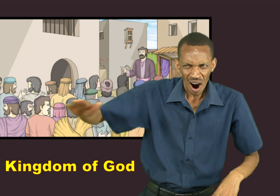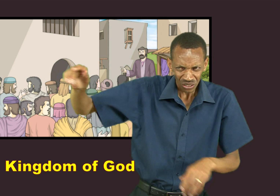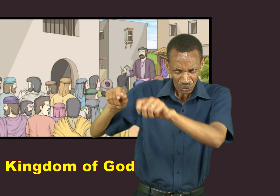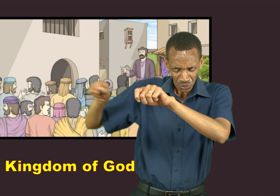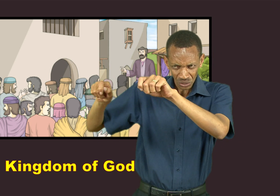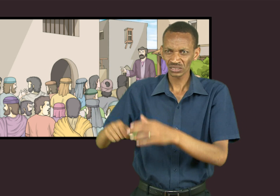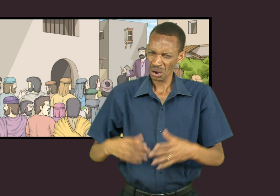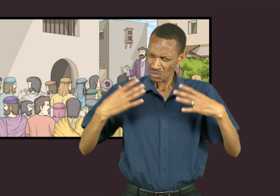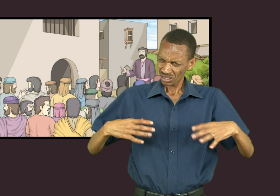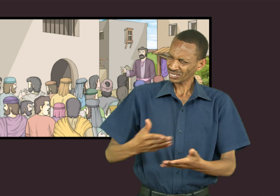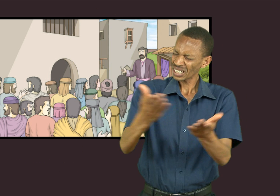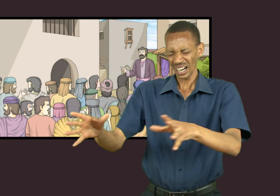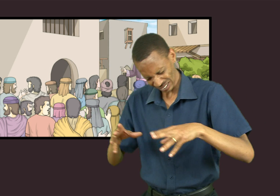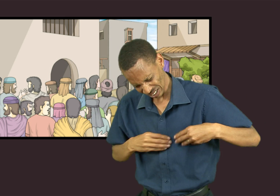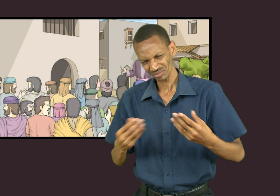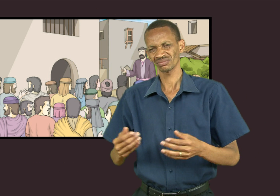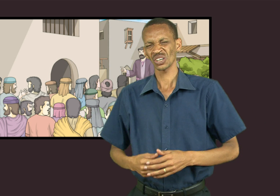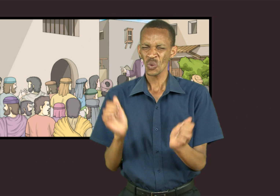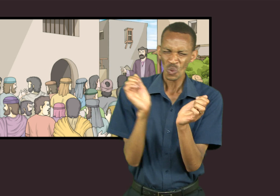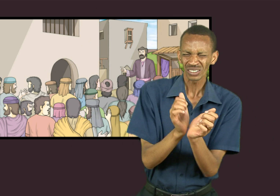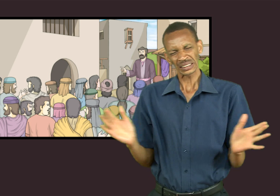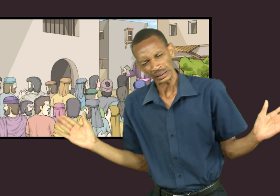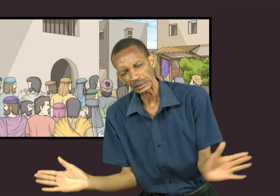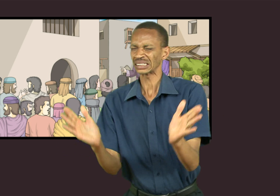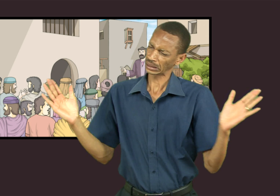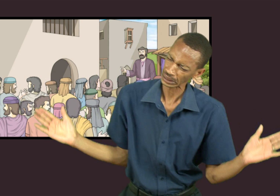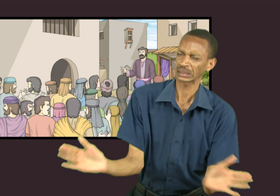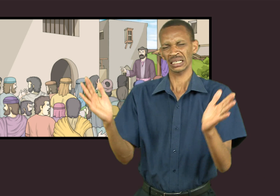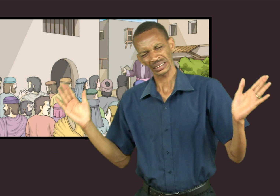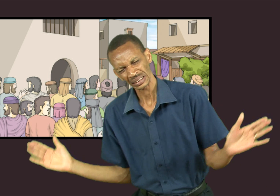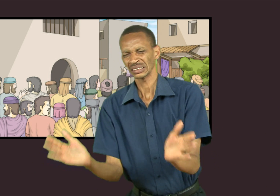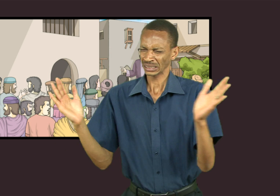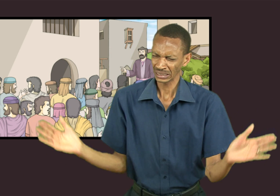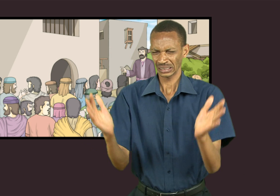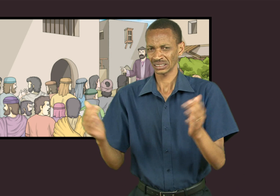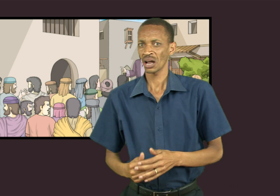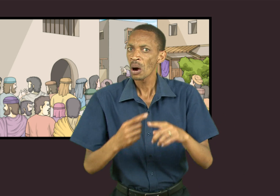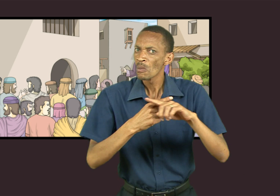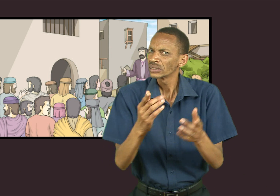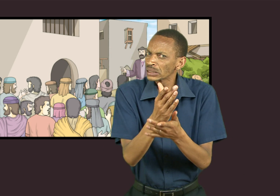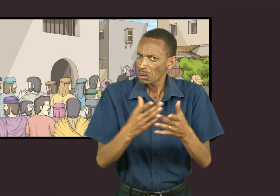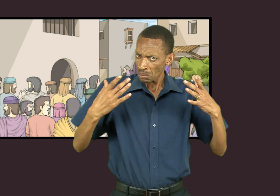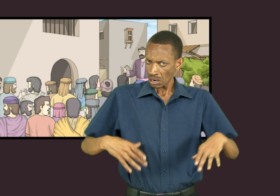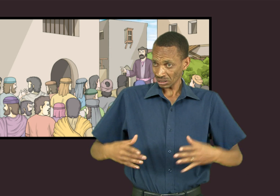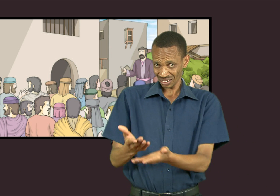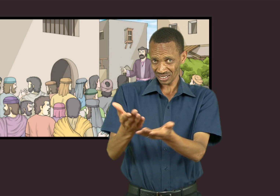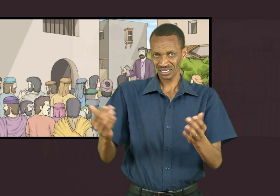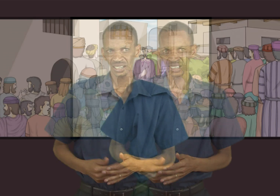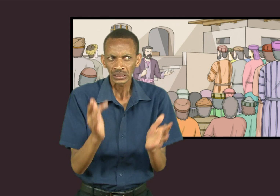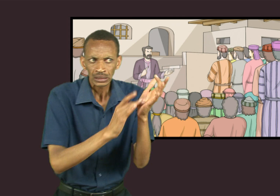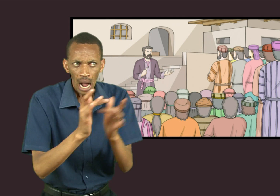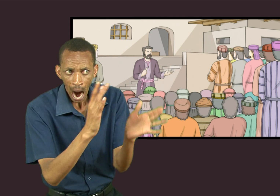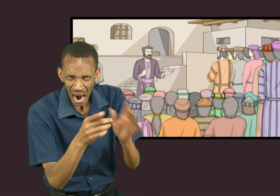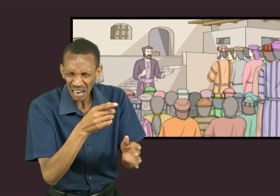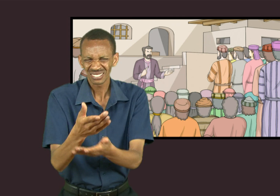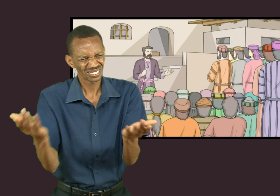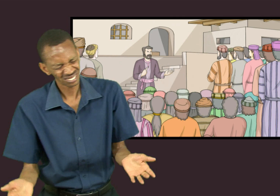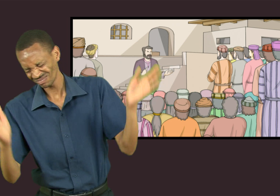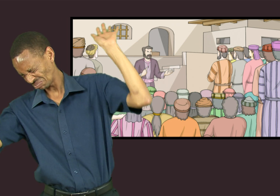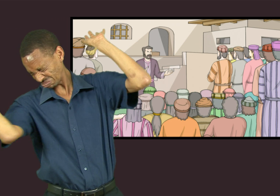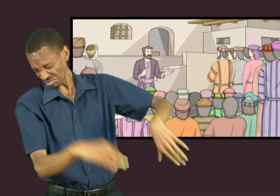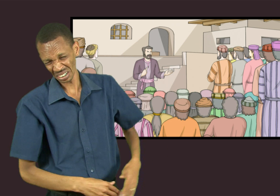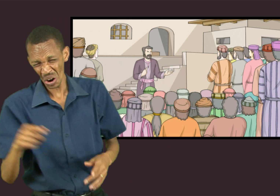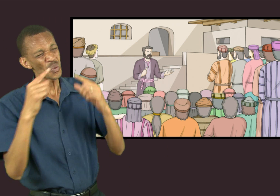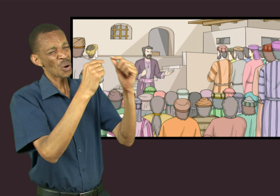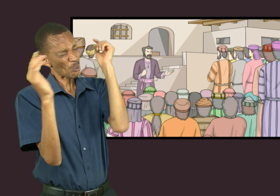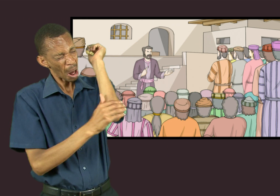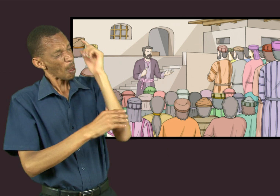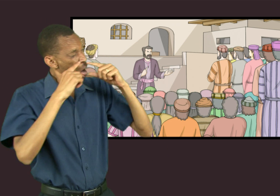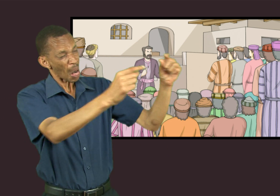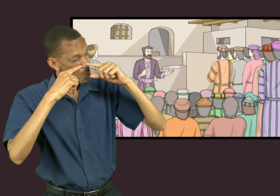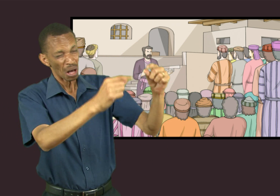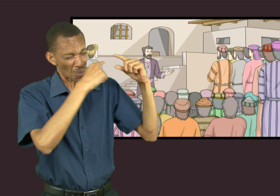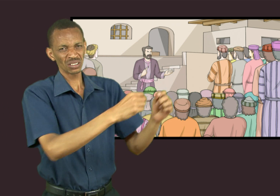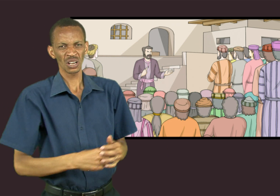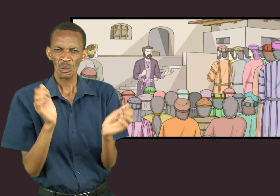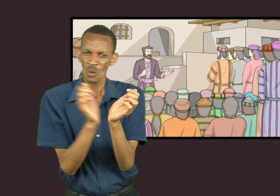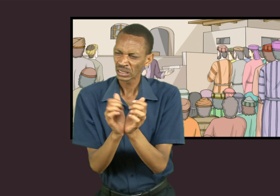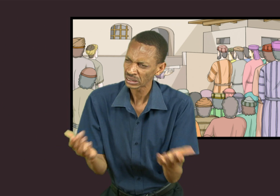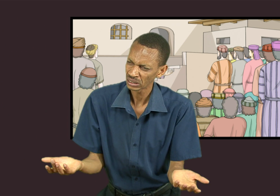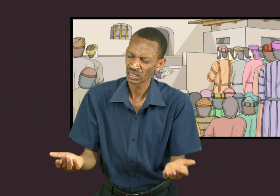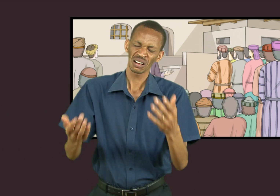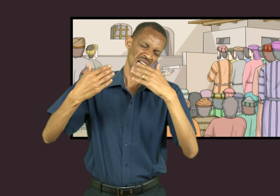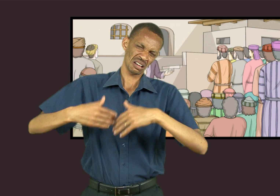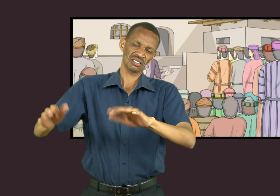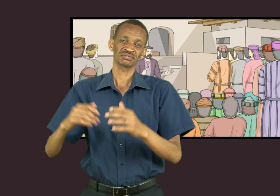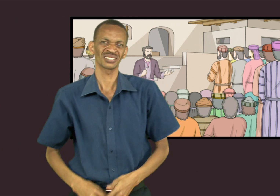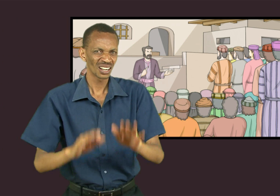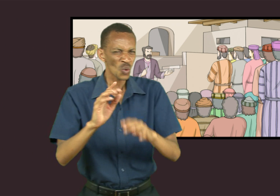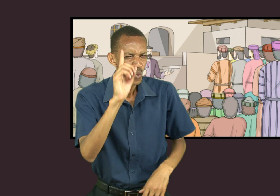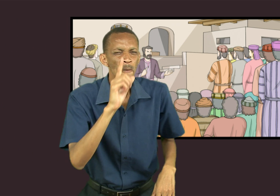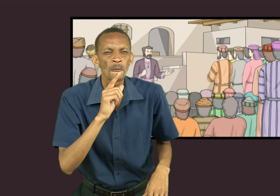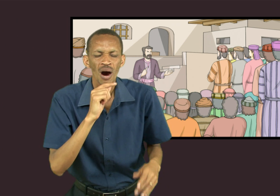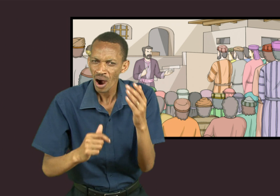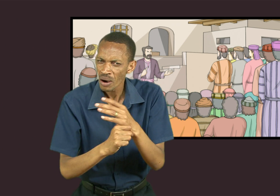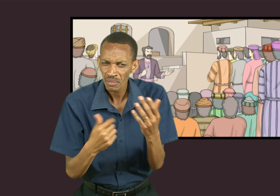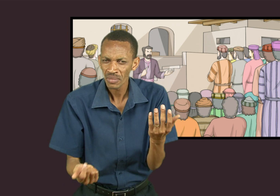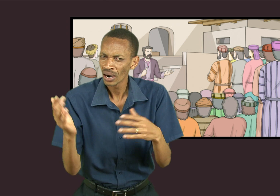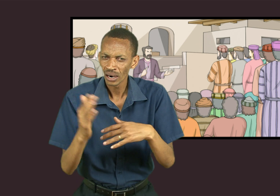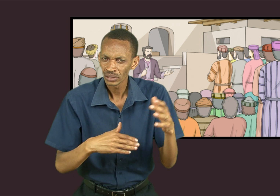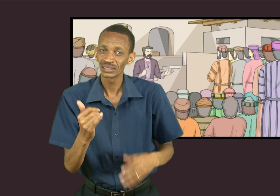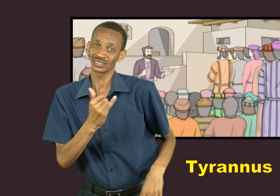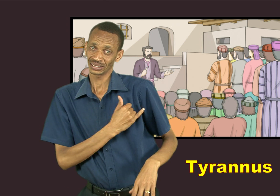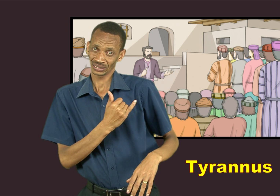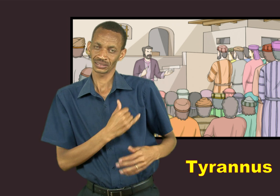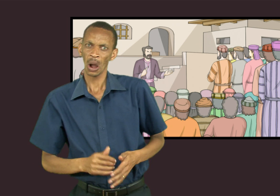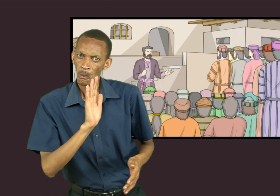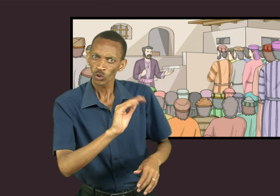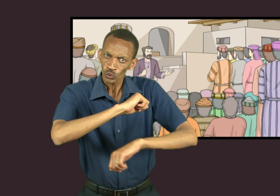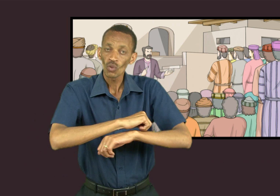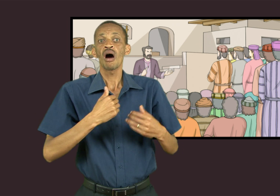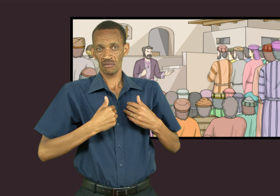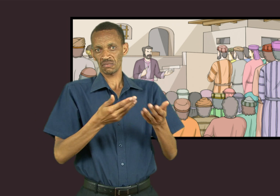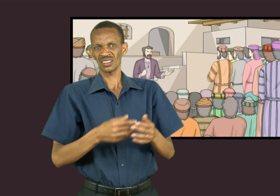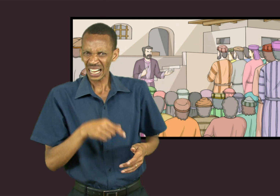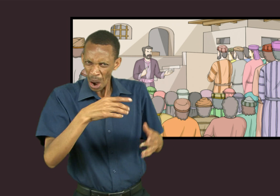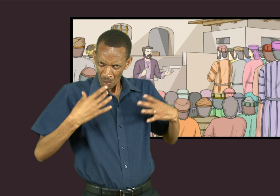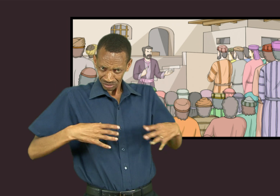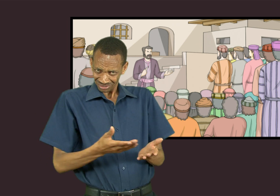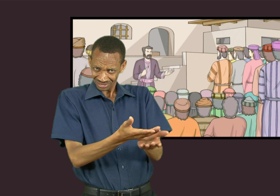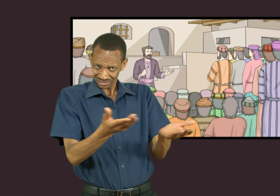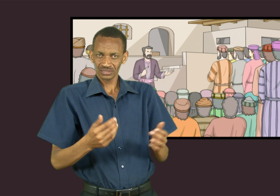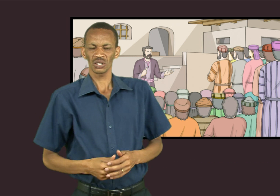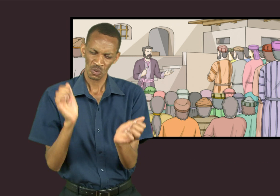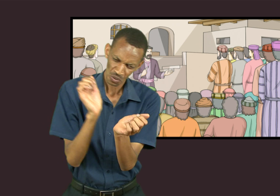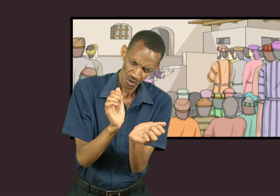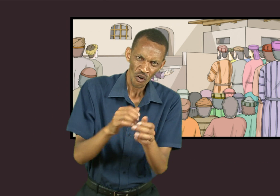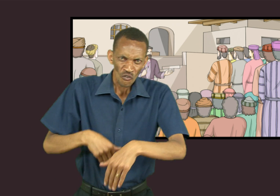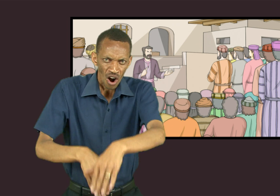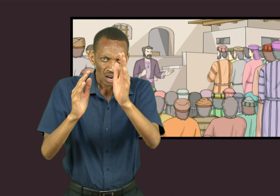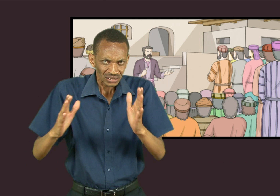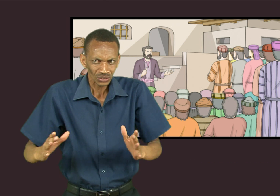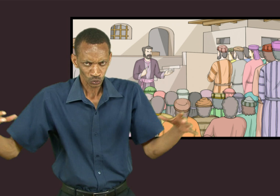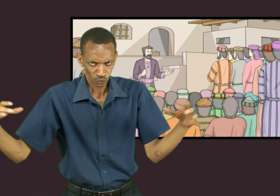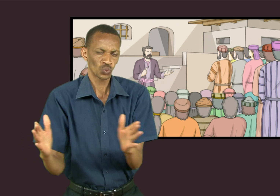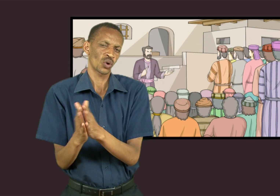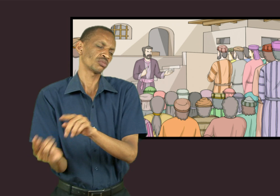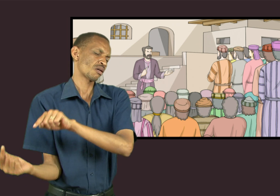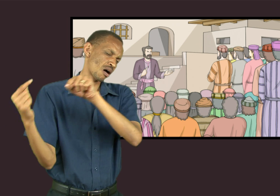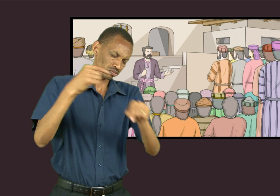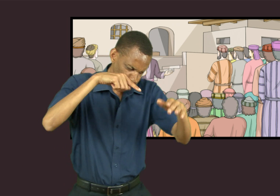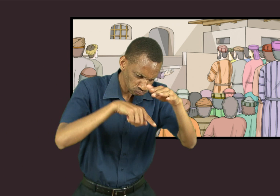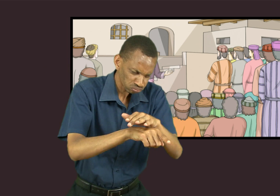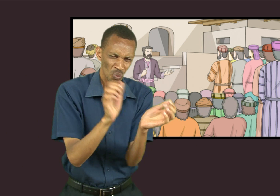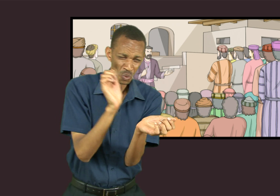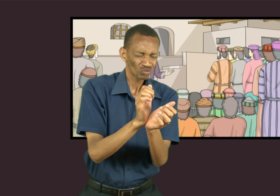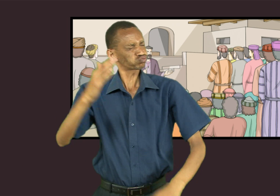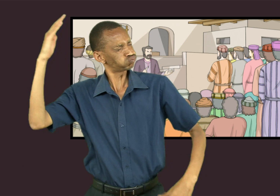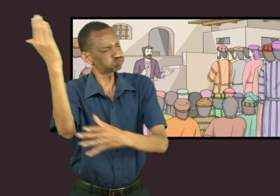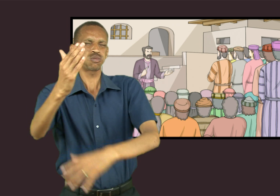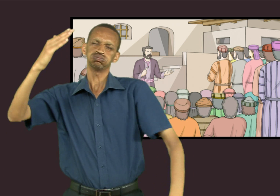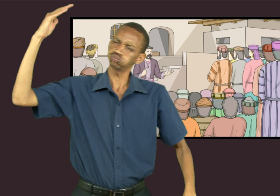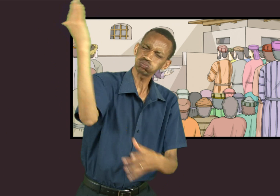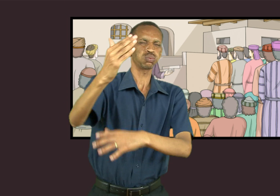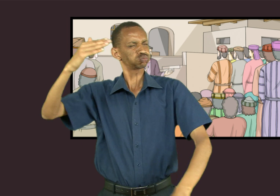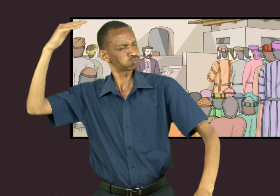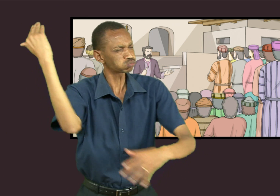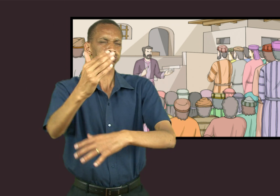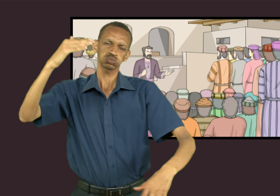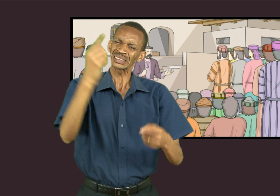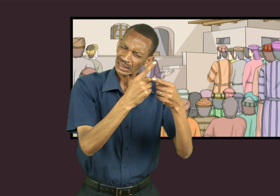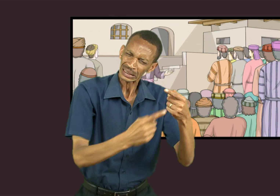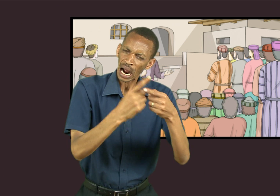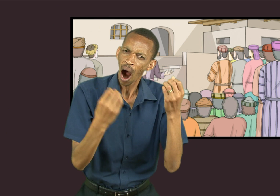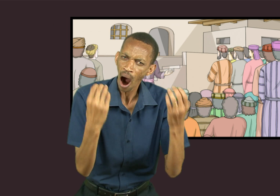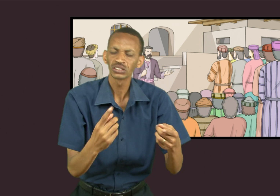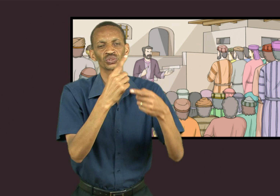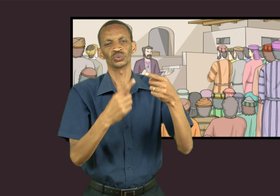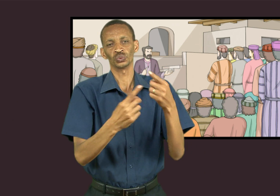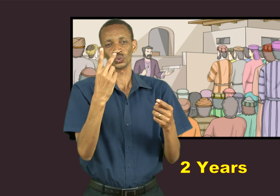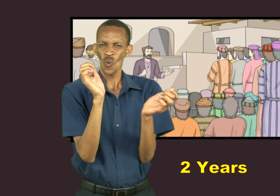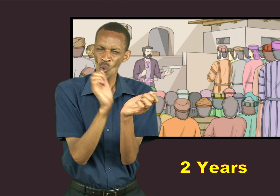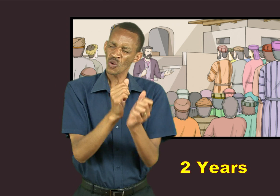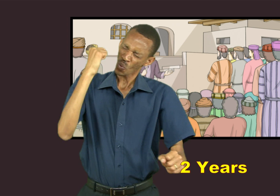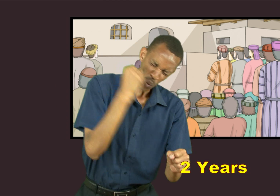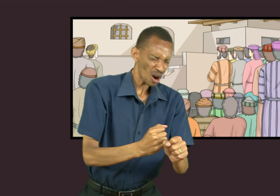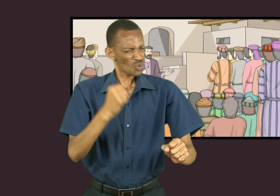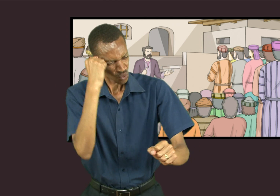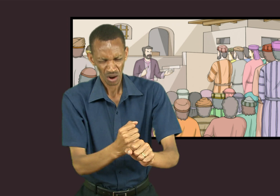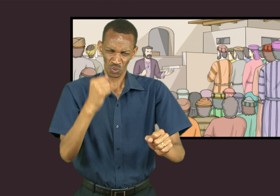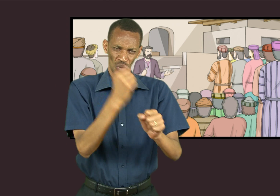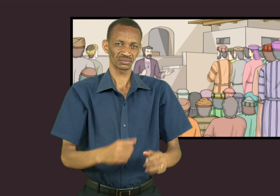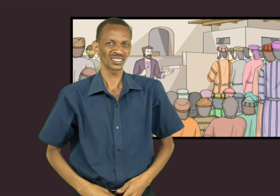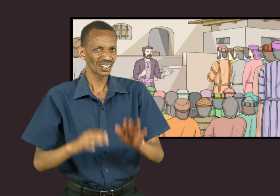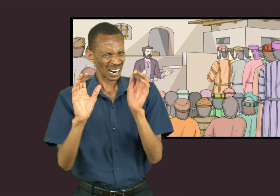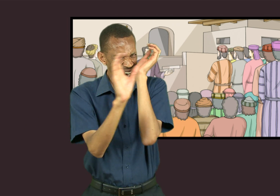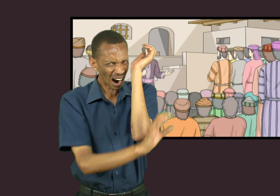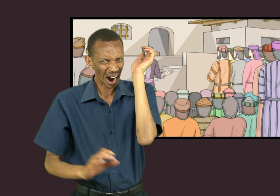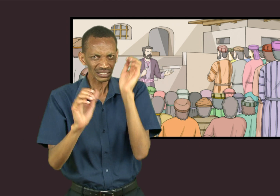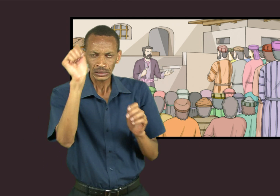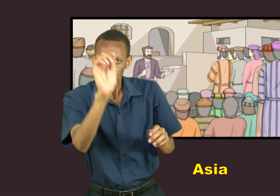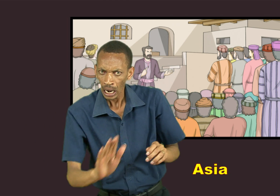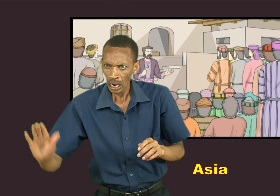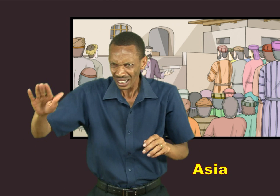But when some of them stubbornly refused to believe and publicly maligned the Way, Paul took his disciples and left the synagogue to conduct daily discussions in the lecture hall of Tyrannus.